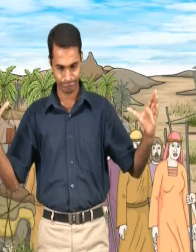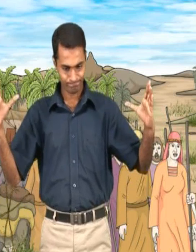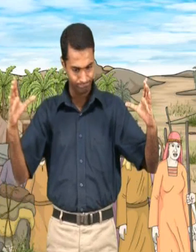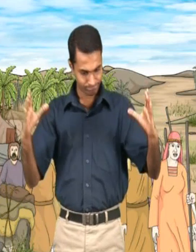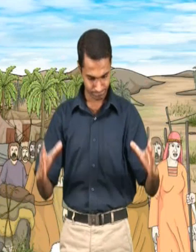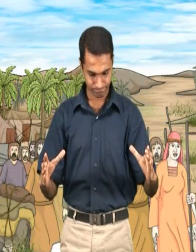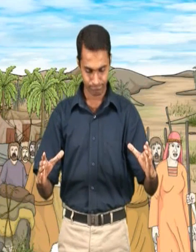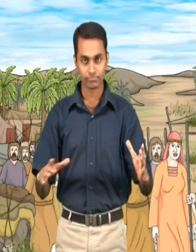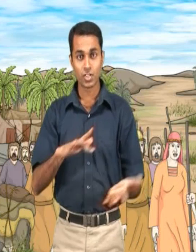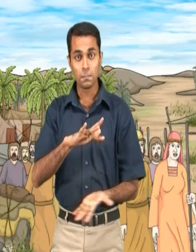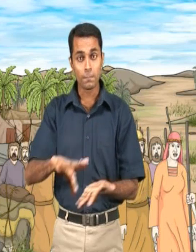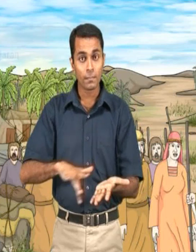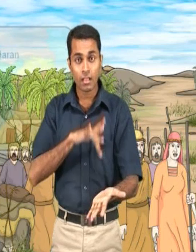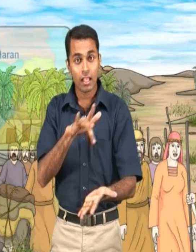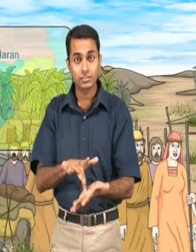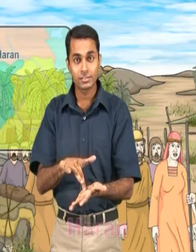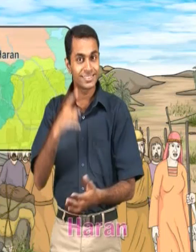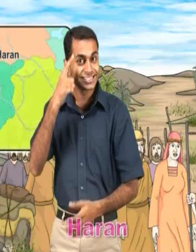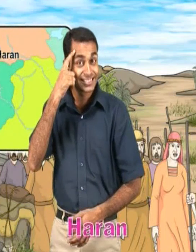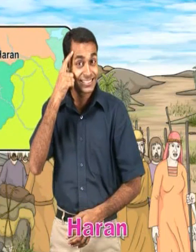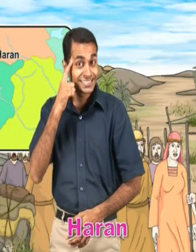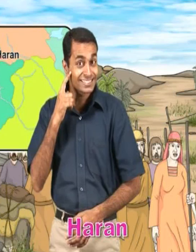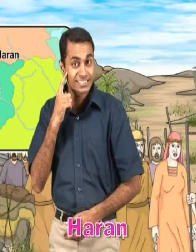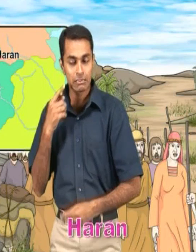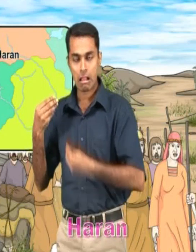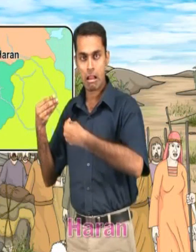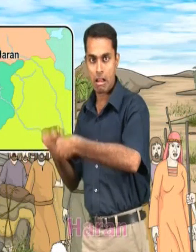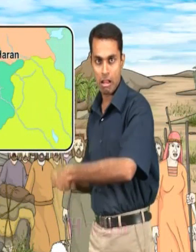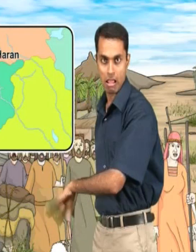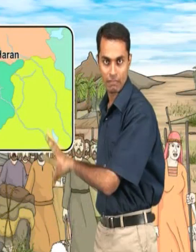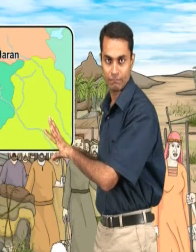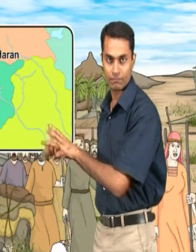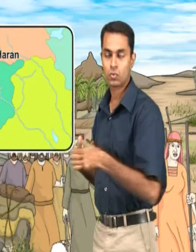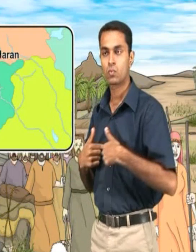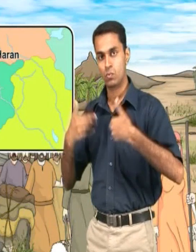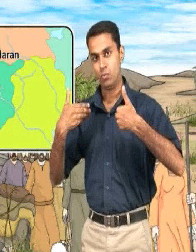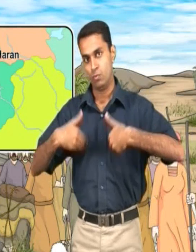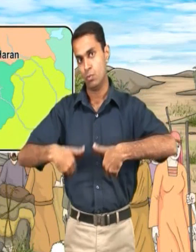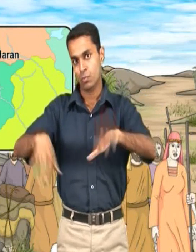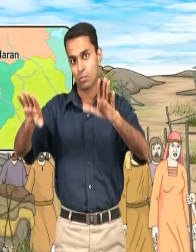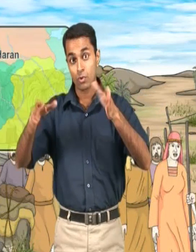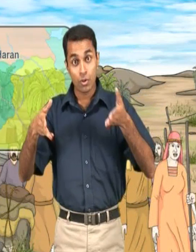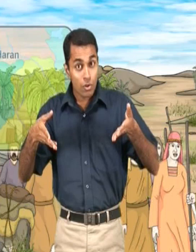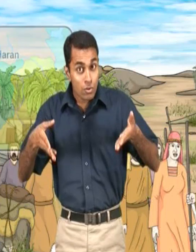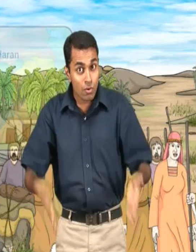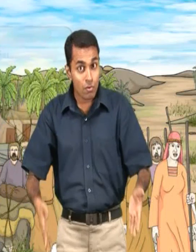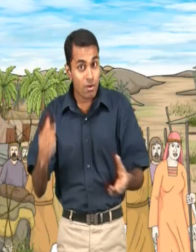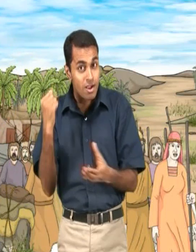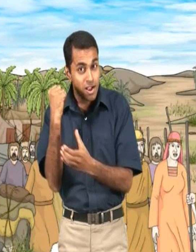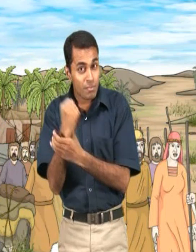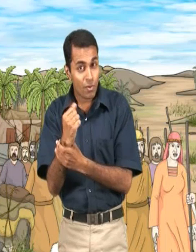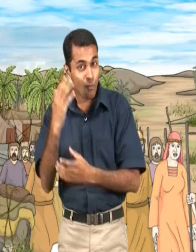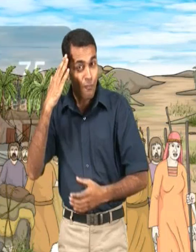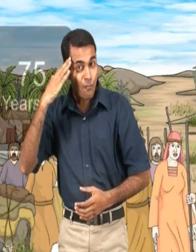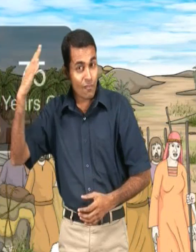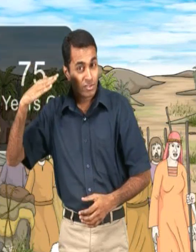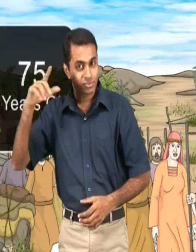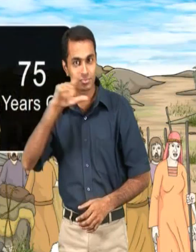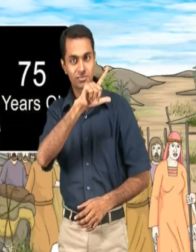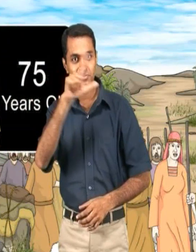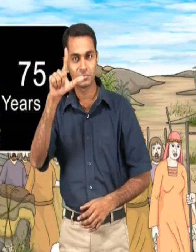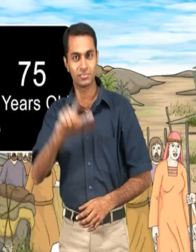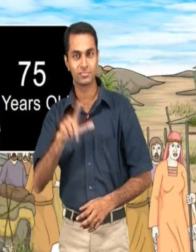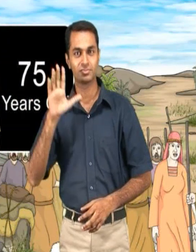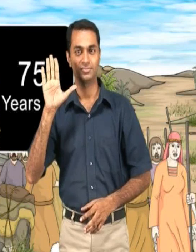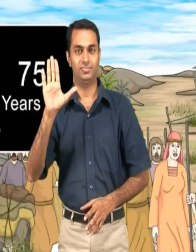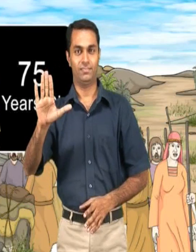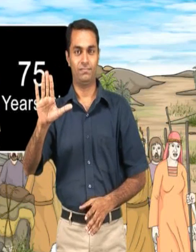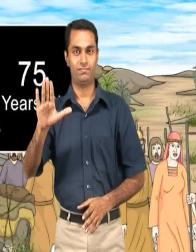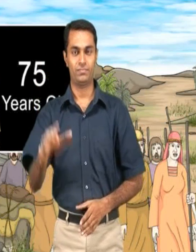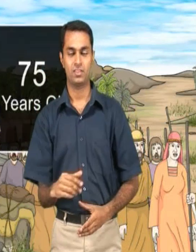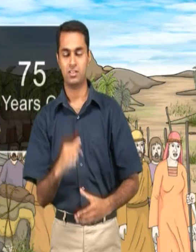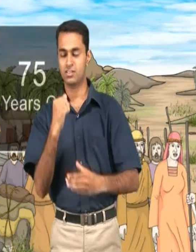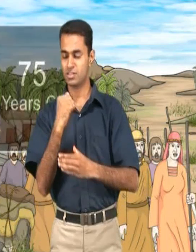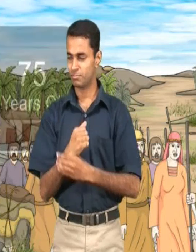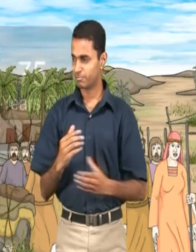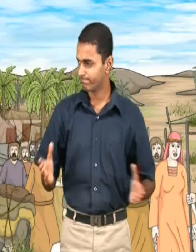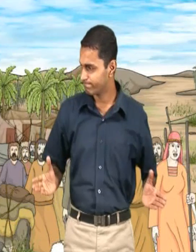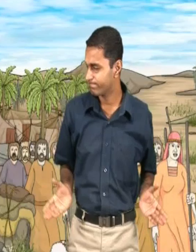Abram was seventy-five years old when he left Haran.